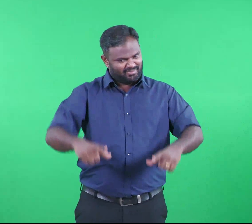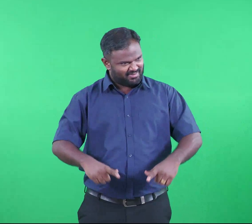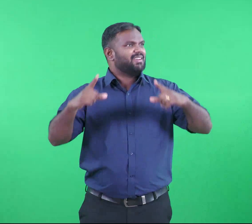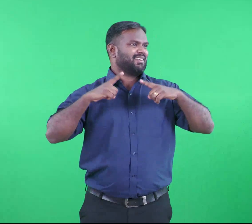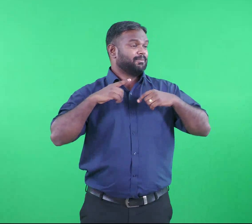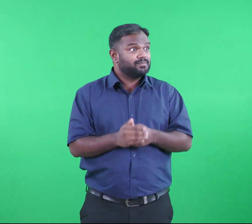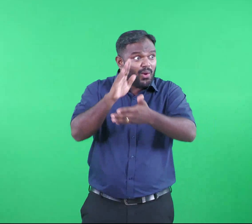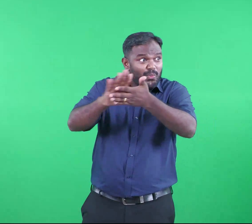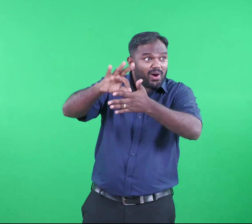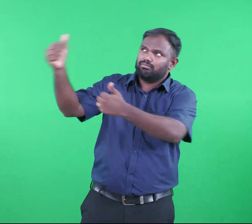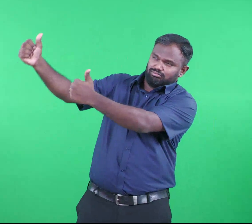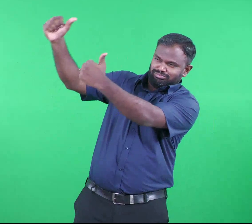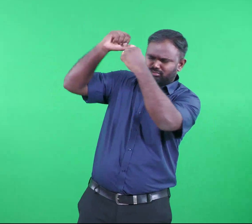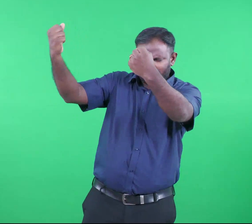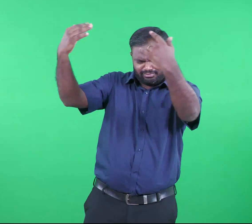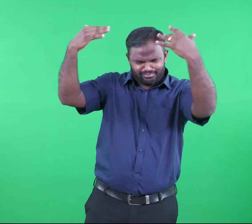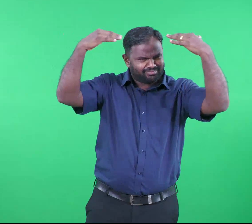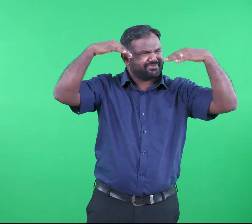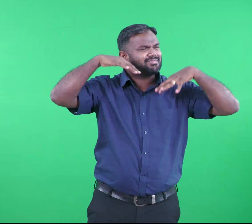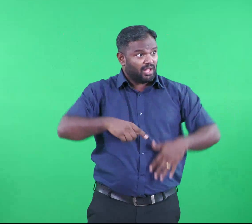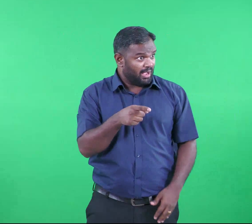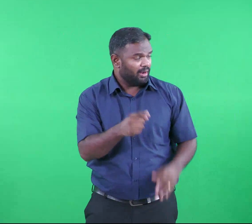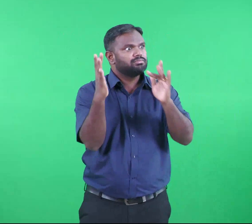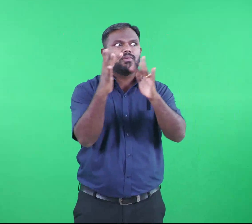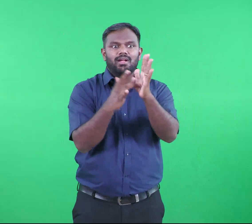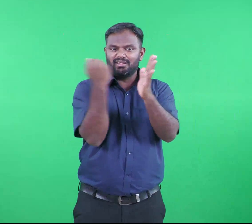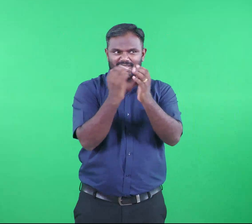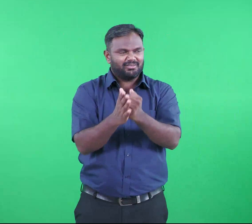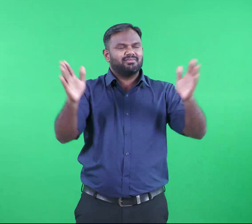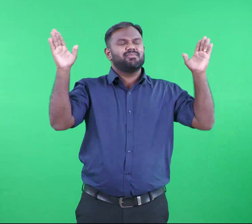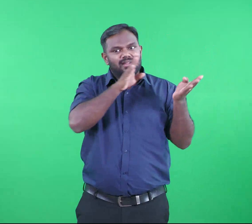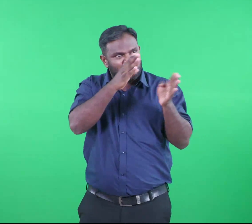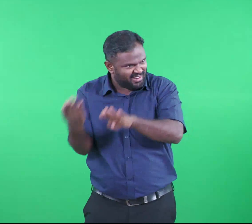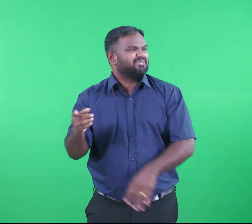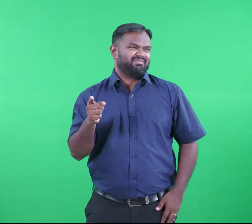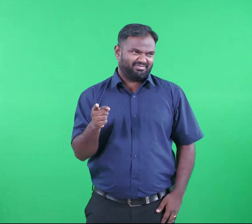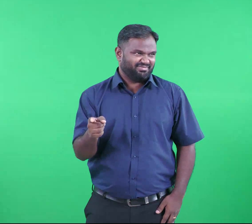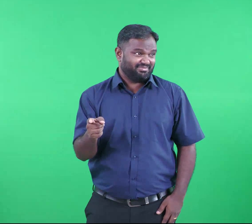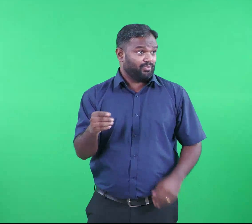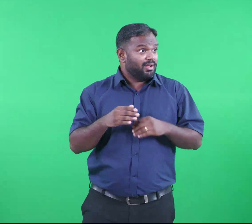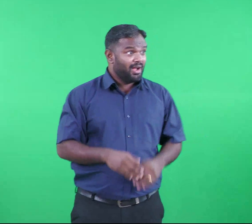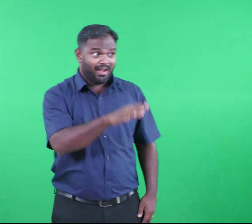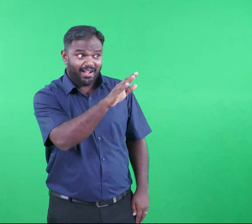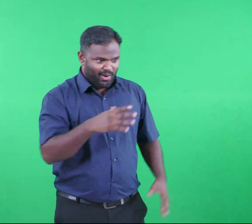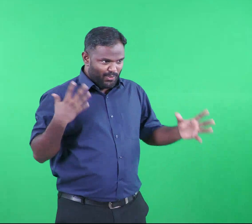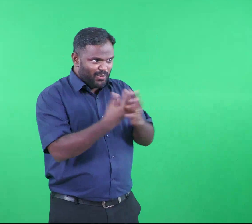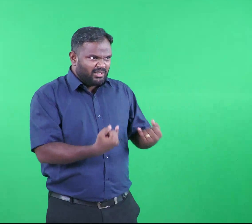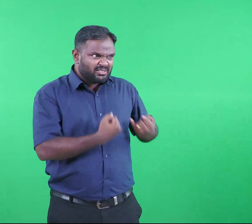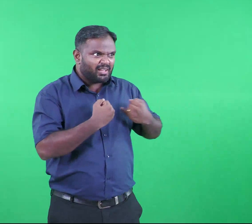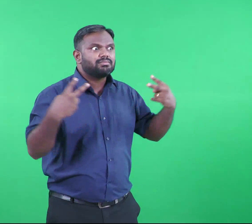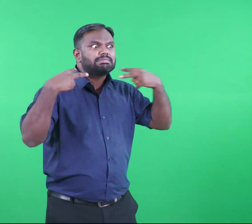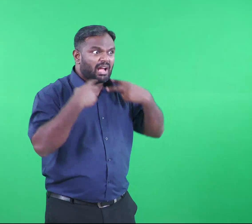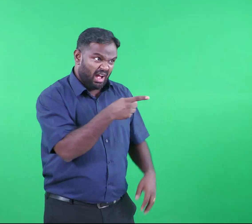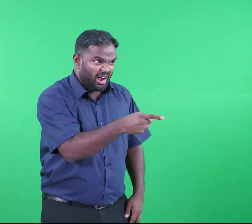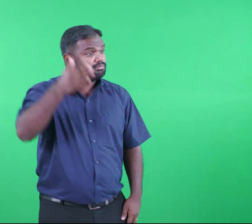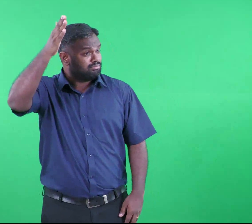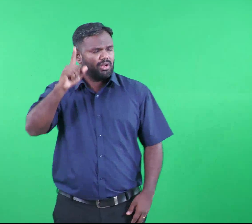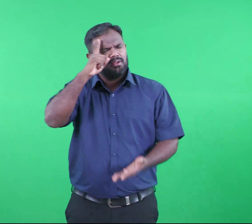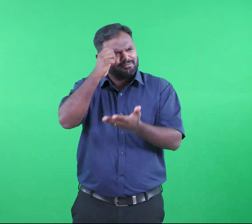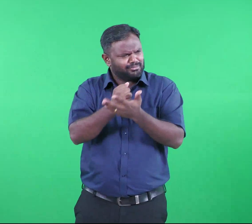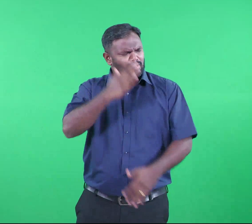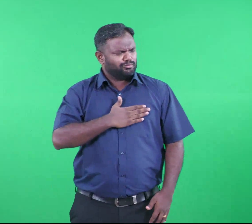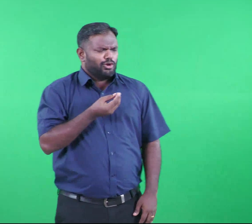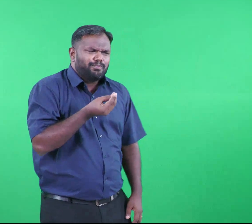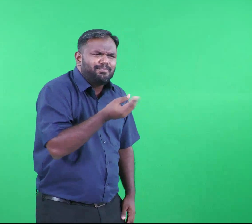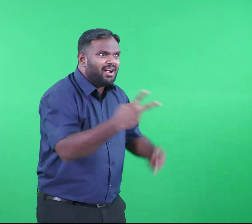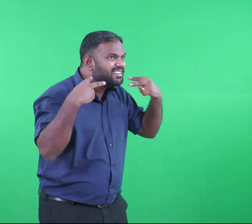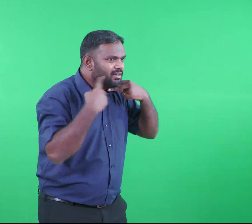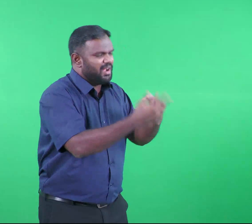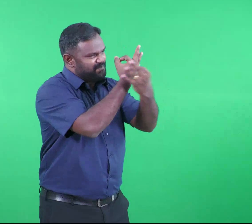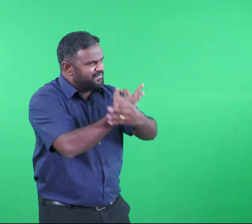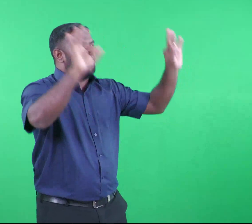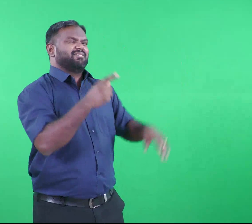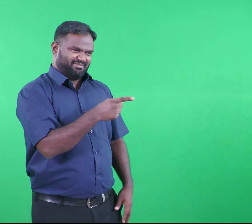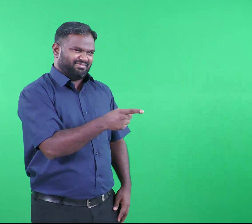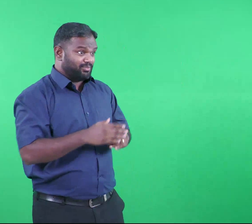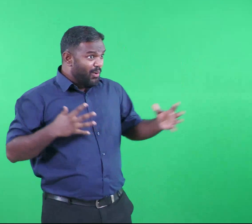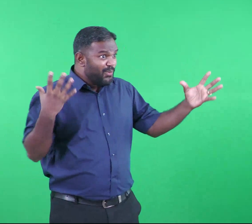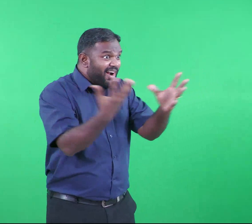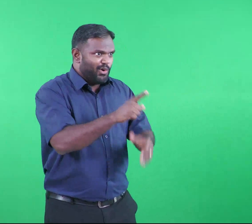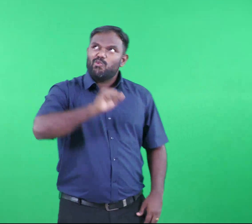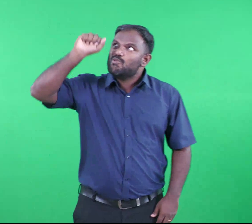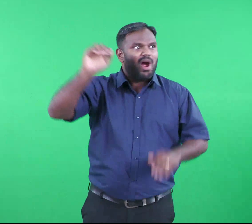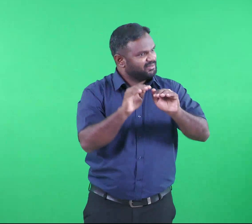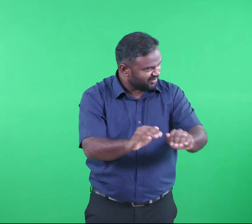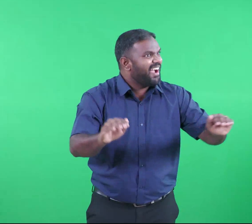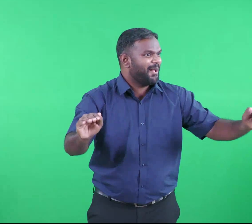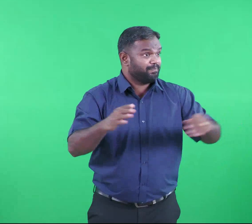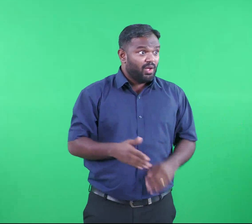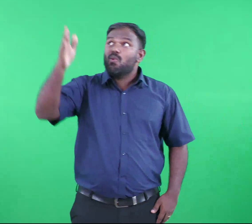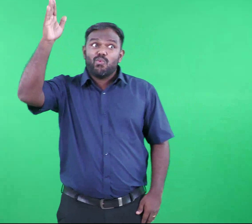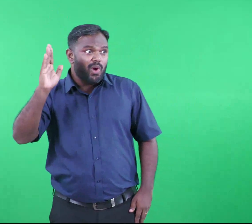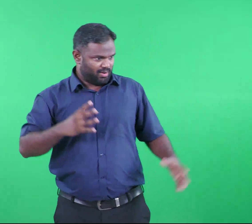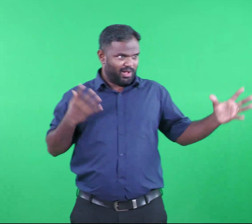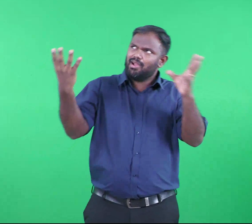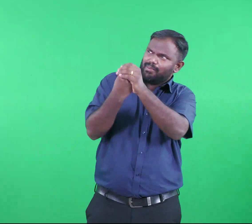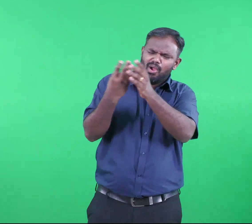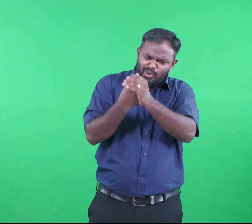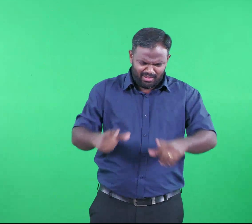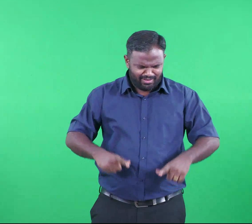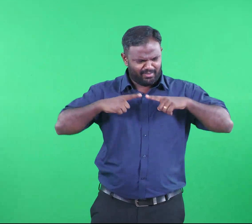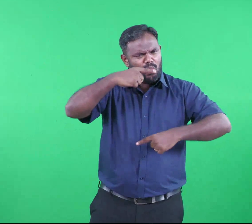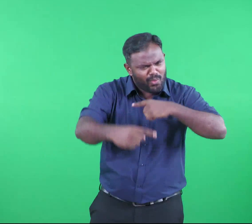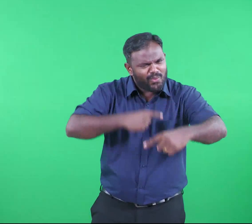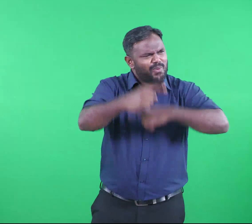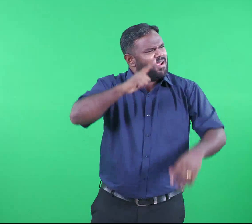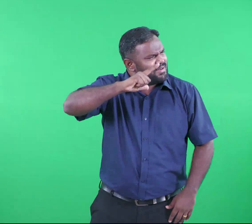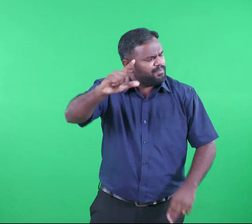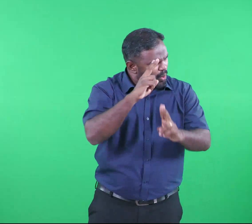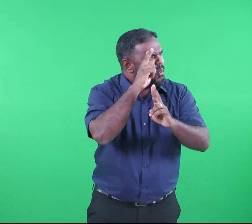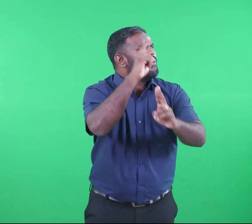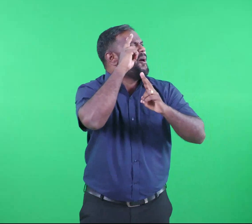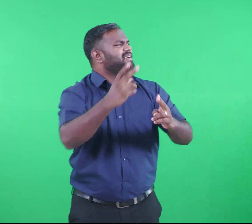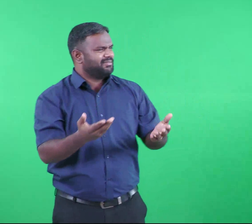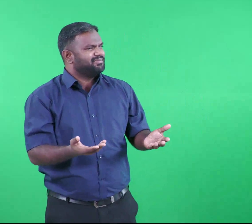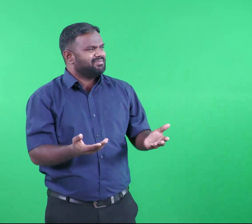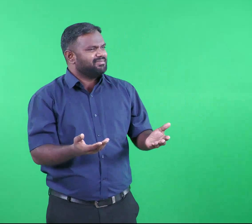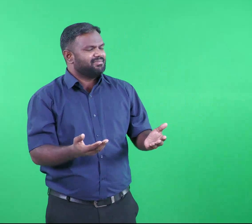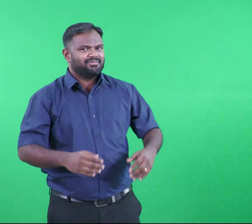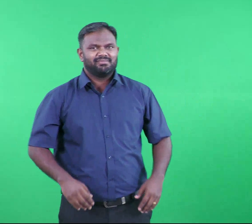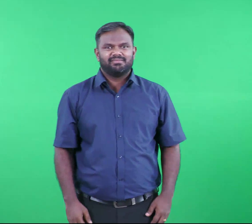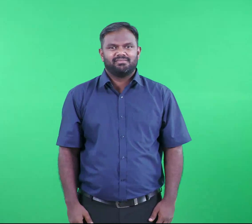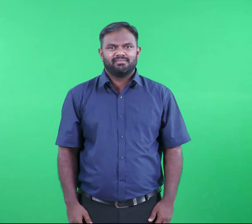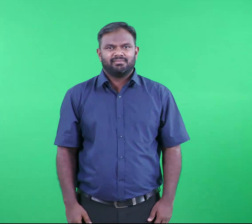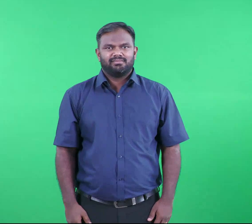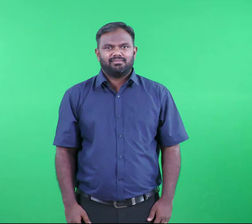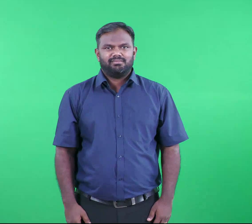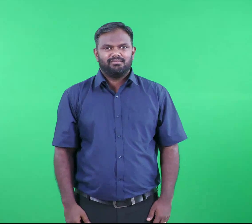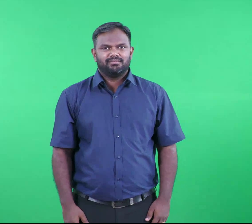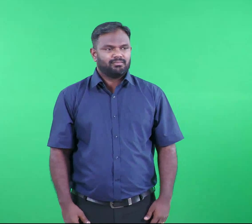This is the Spirit He poured out on us abundantly through Jesus Christ our Savior, so that, having been justified by His grace, we would become heirs with the hope of eternal life.